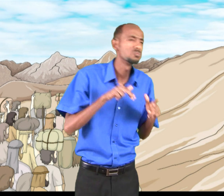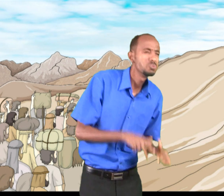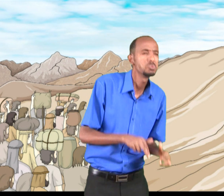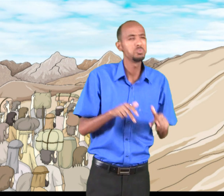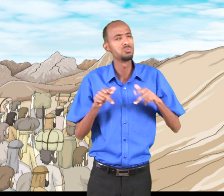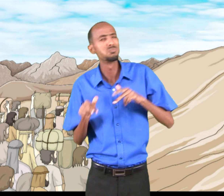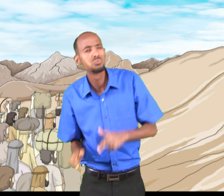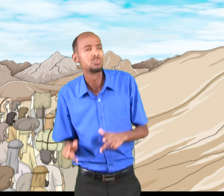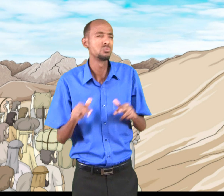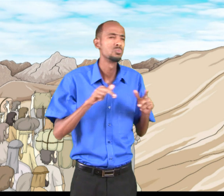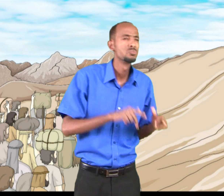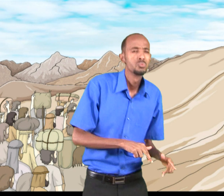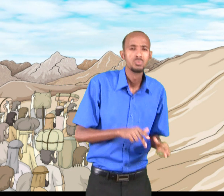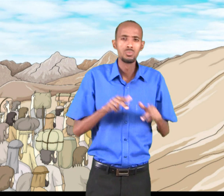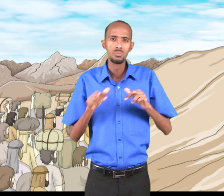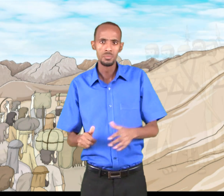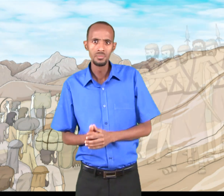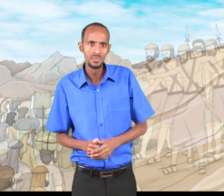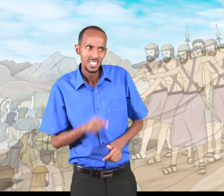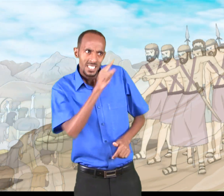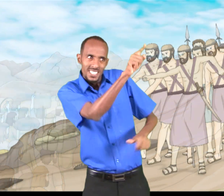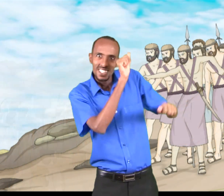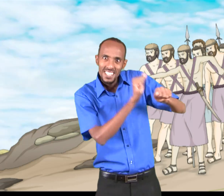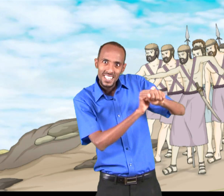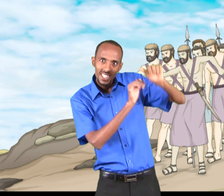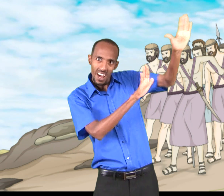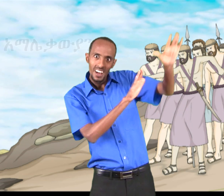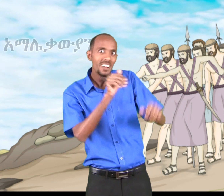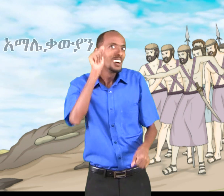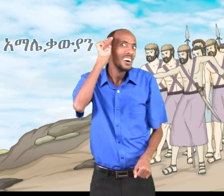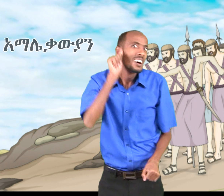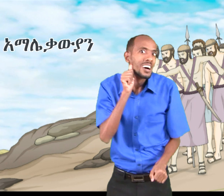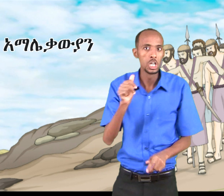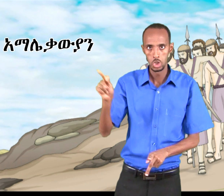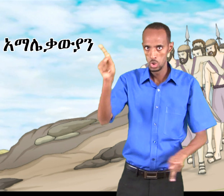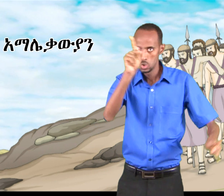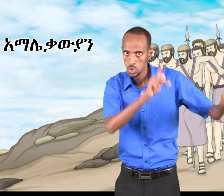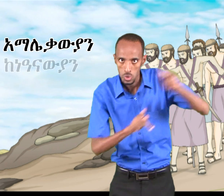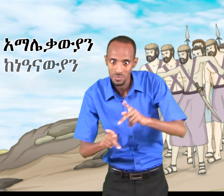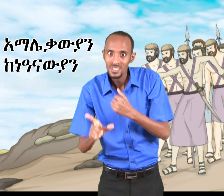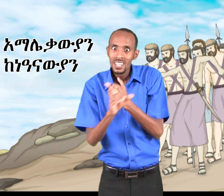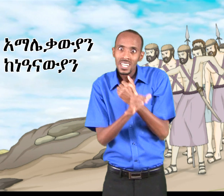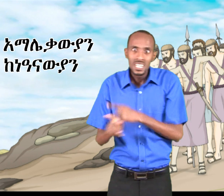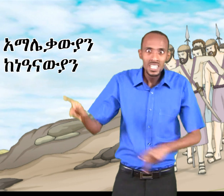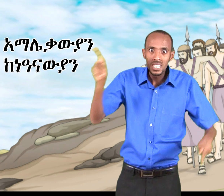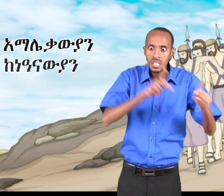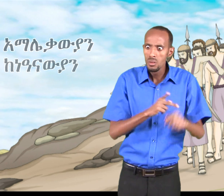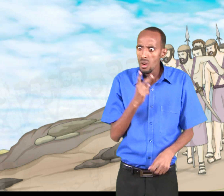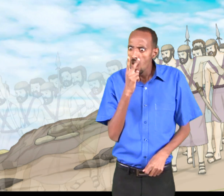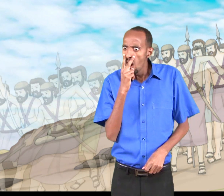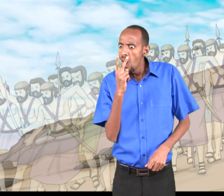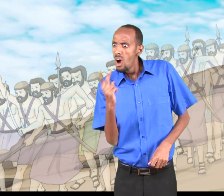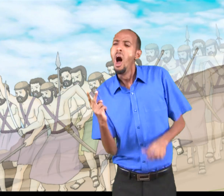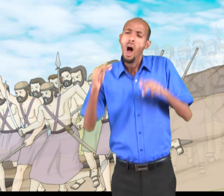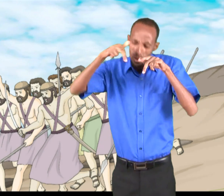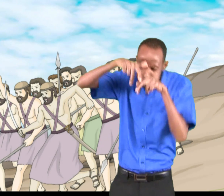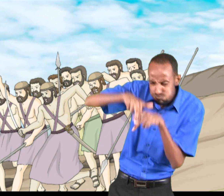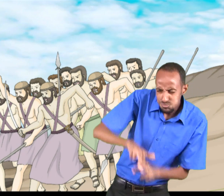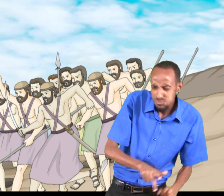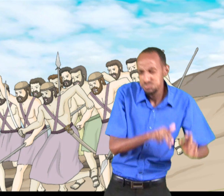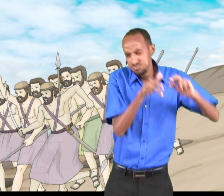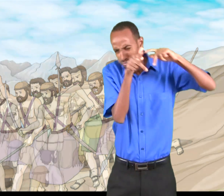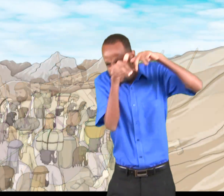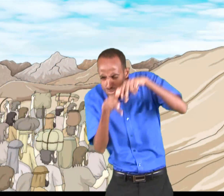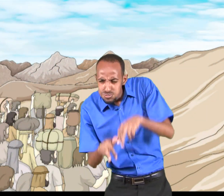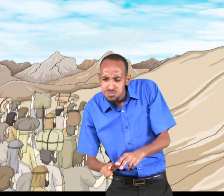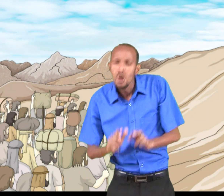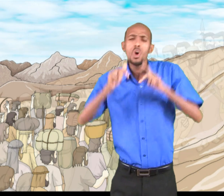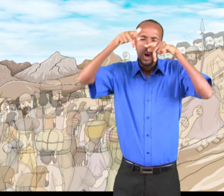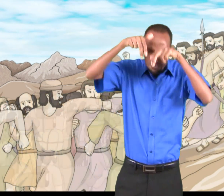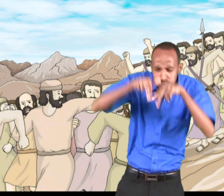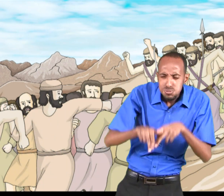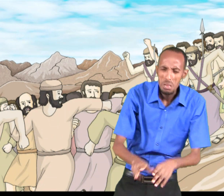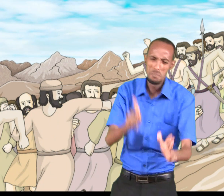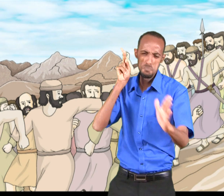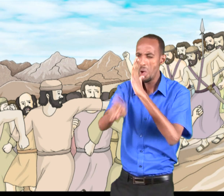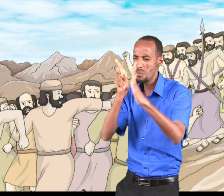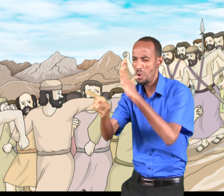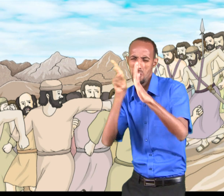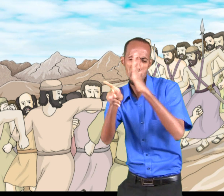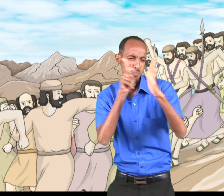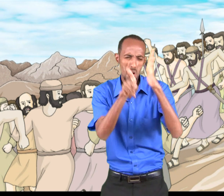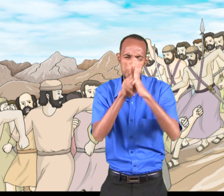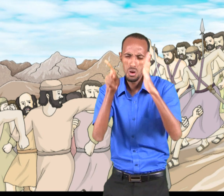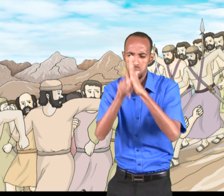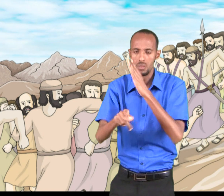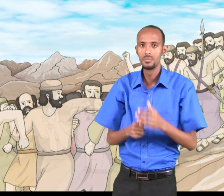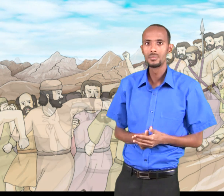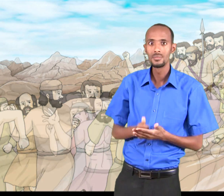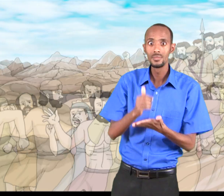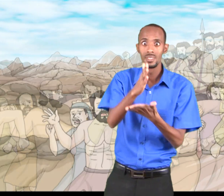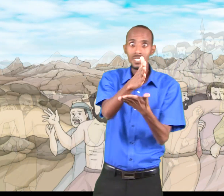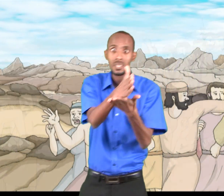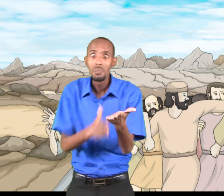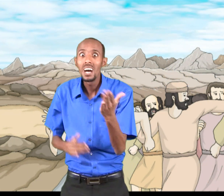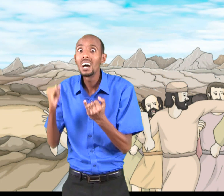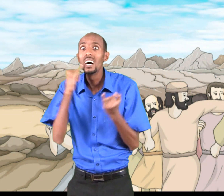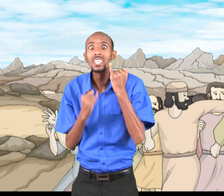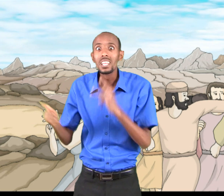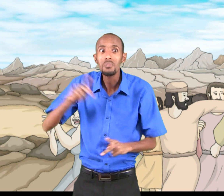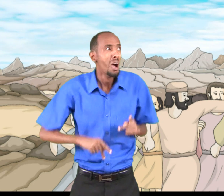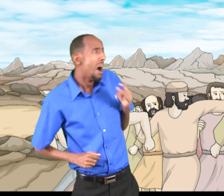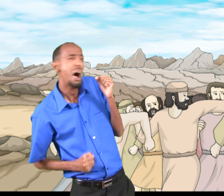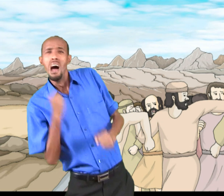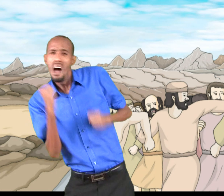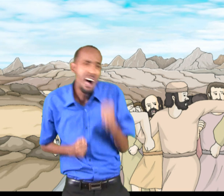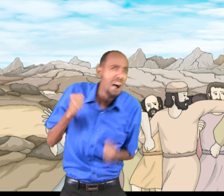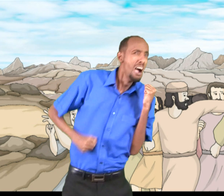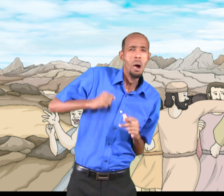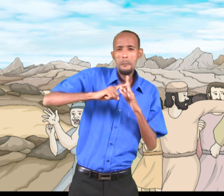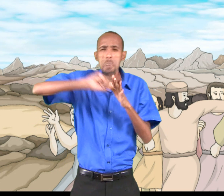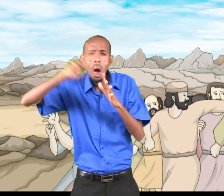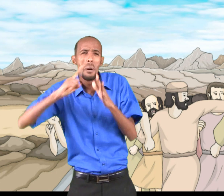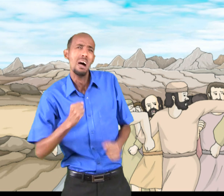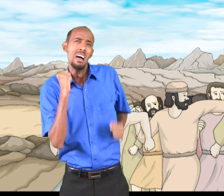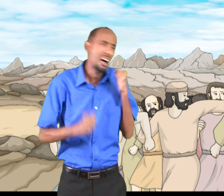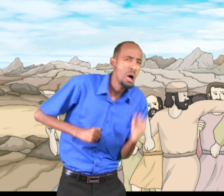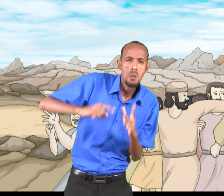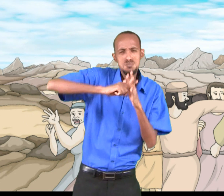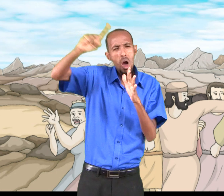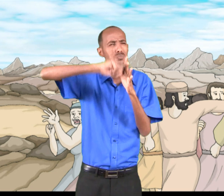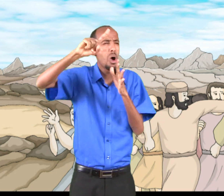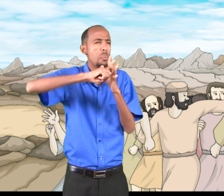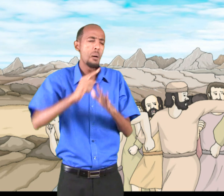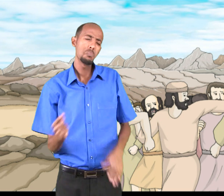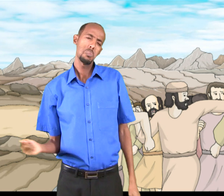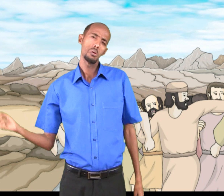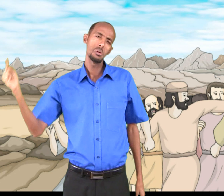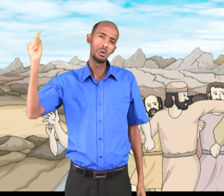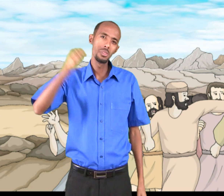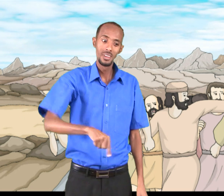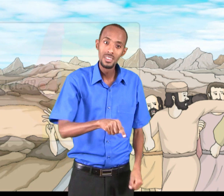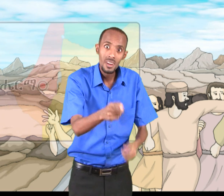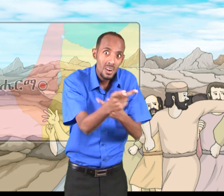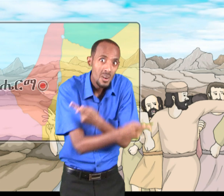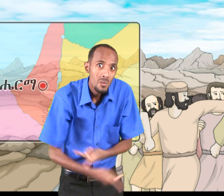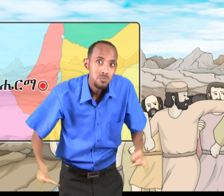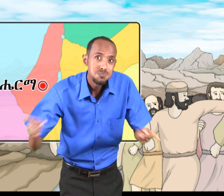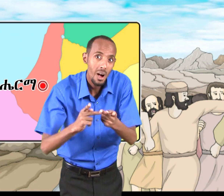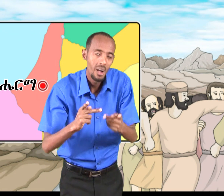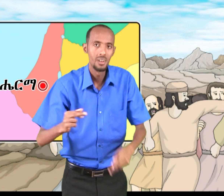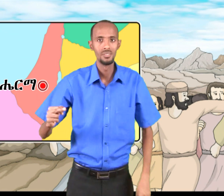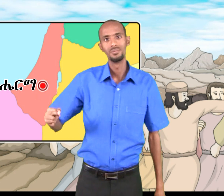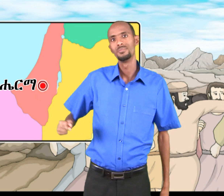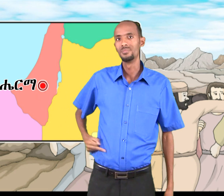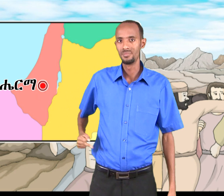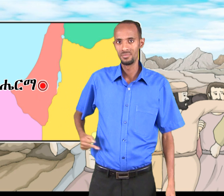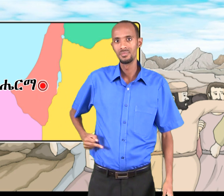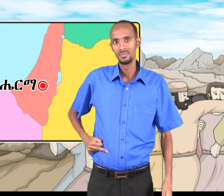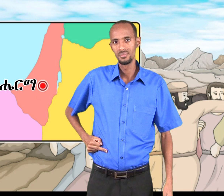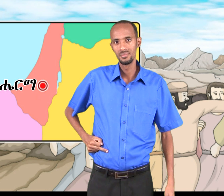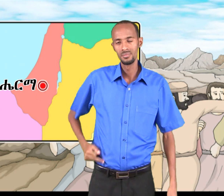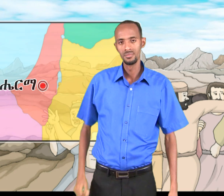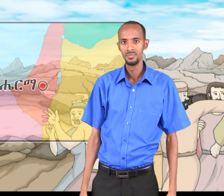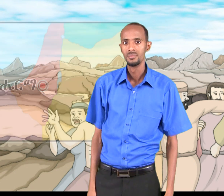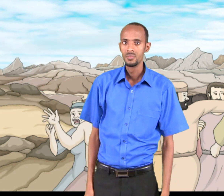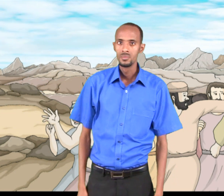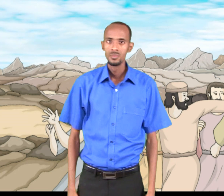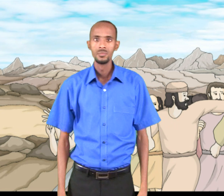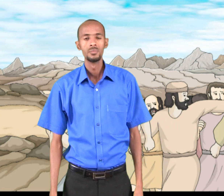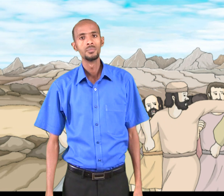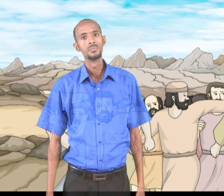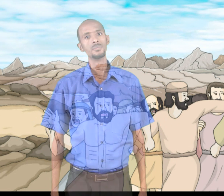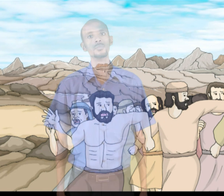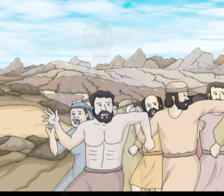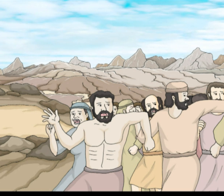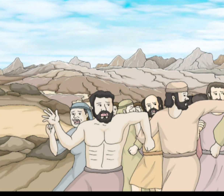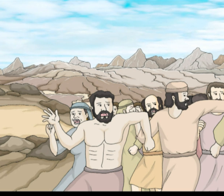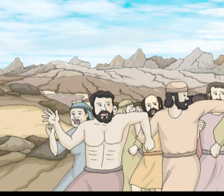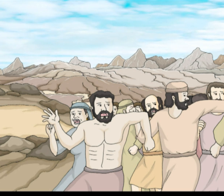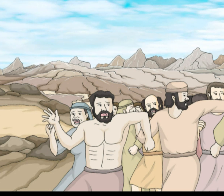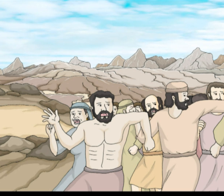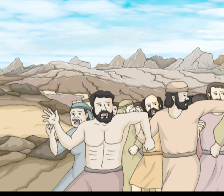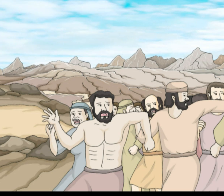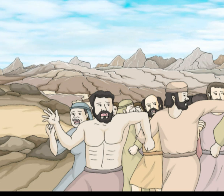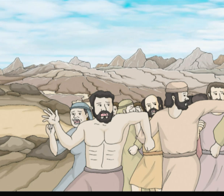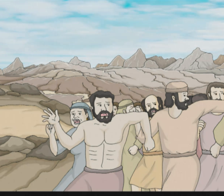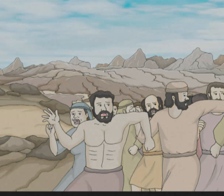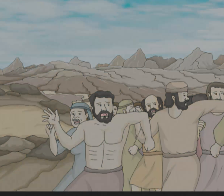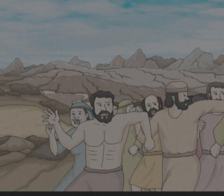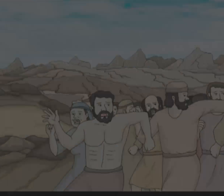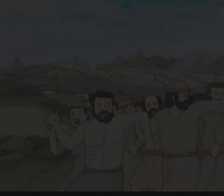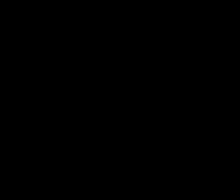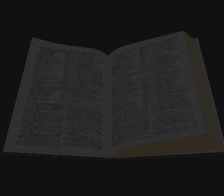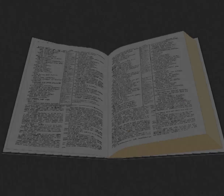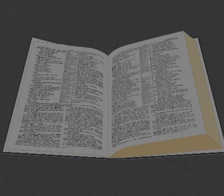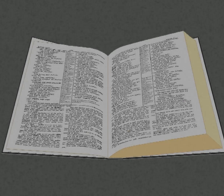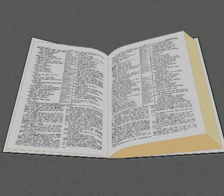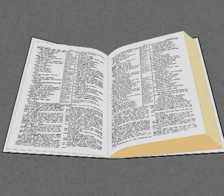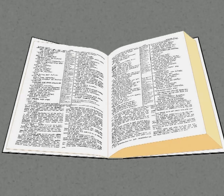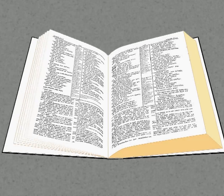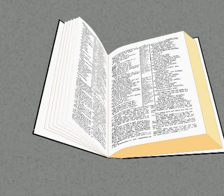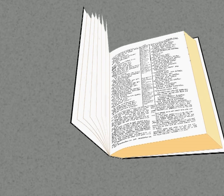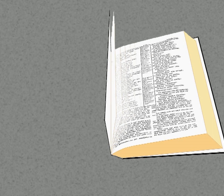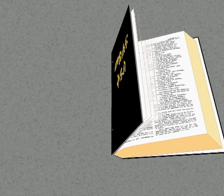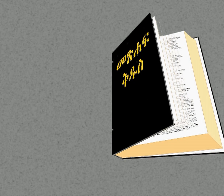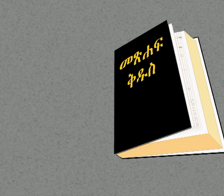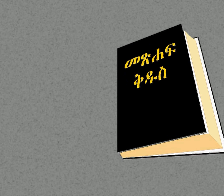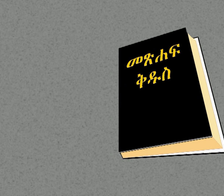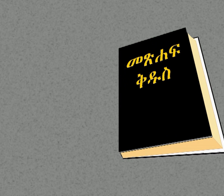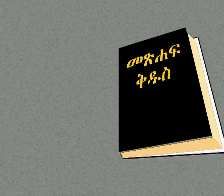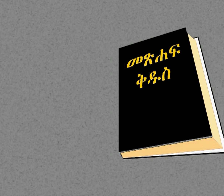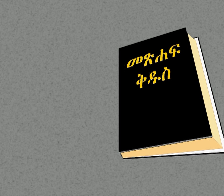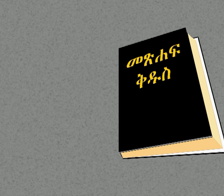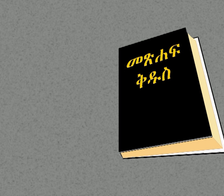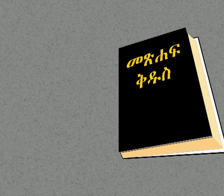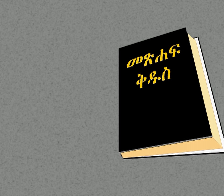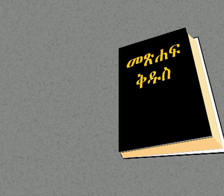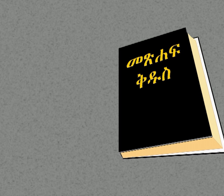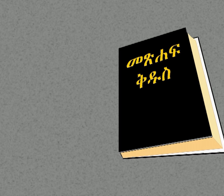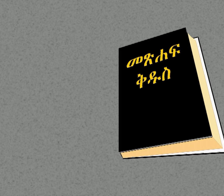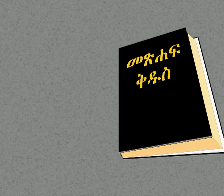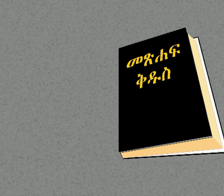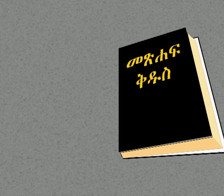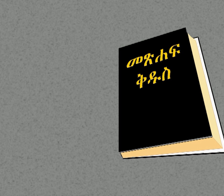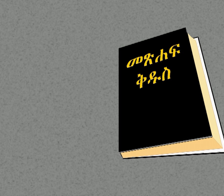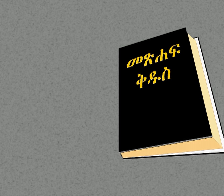Then the Amalekites and Canaanites who lived in that part of the hill country came down, attacked them, and routed them all the way to Hormah.